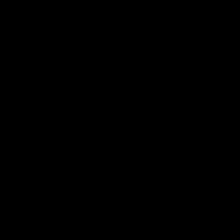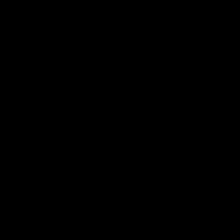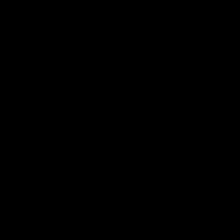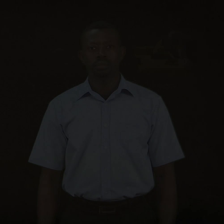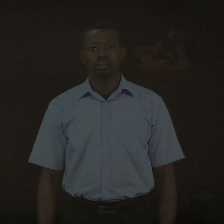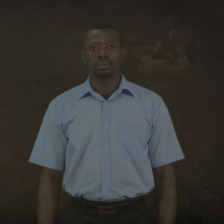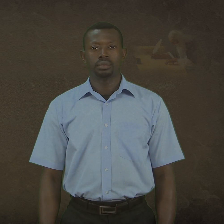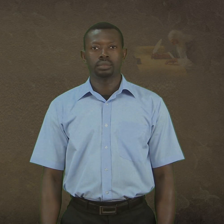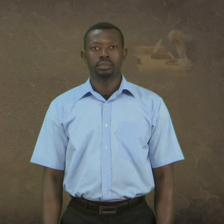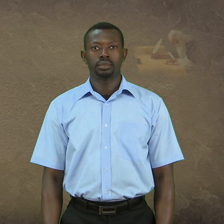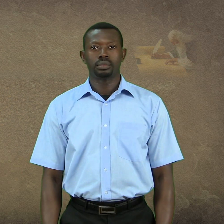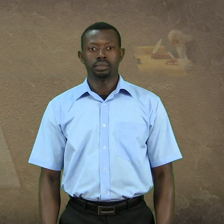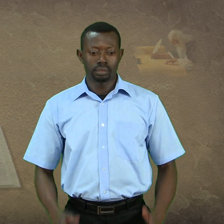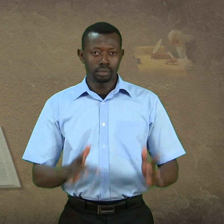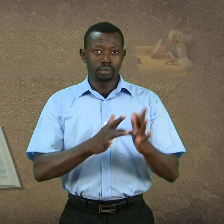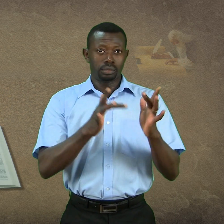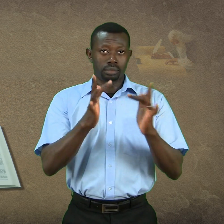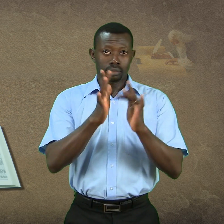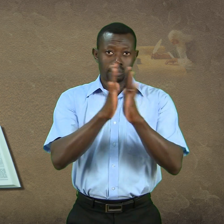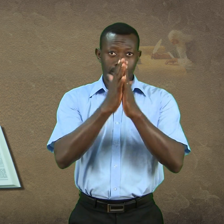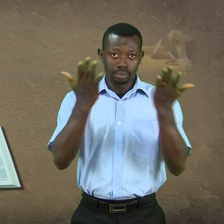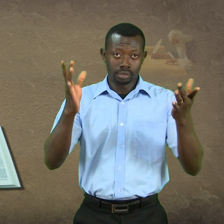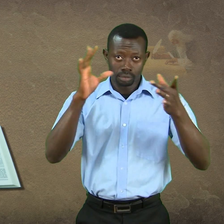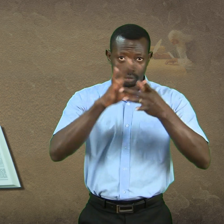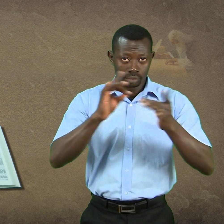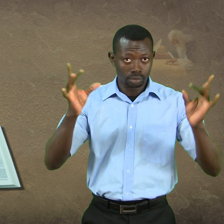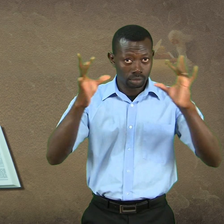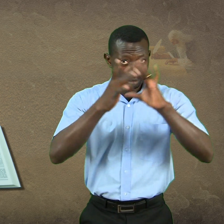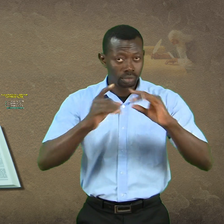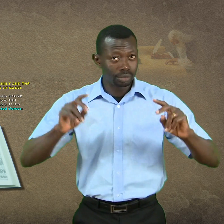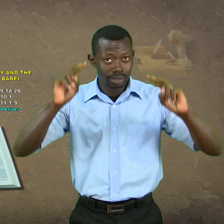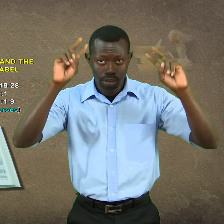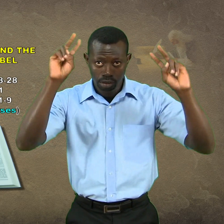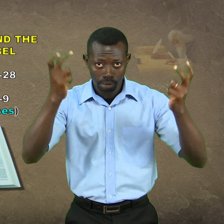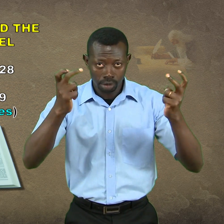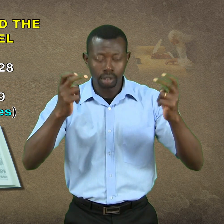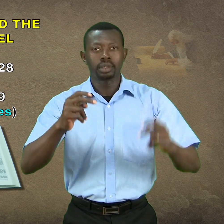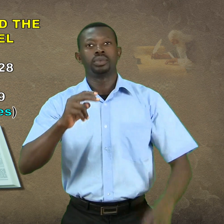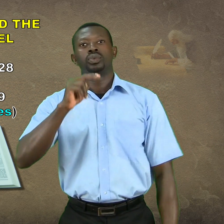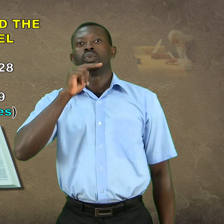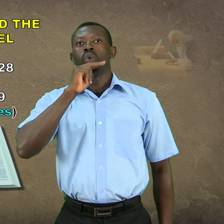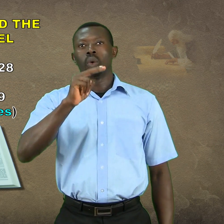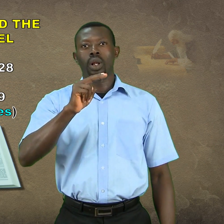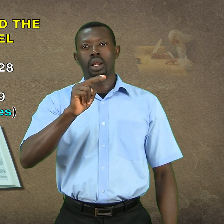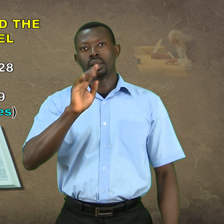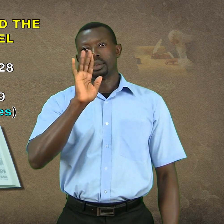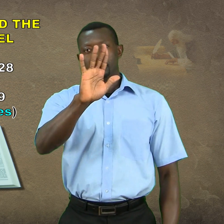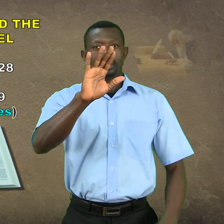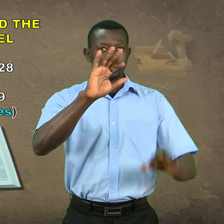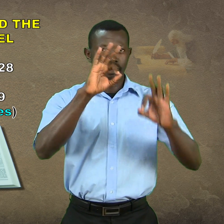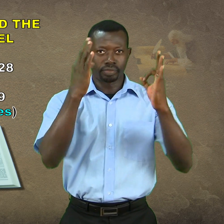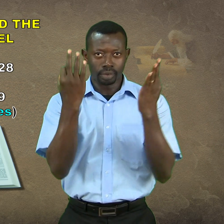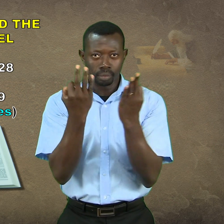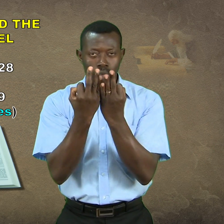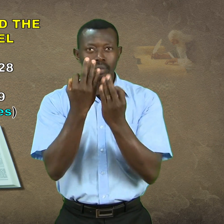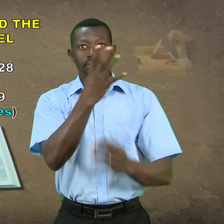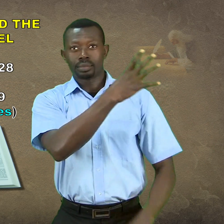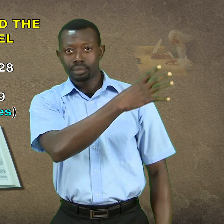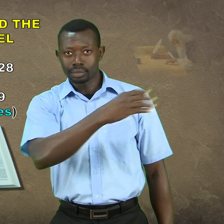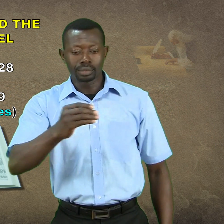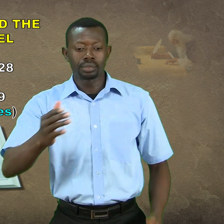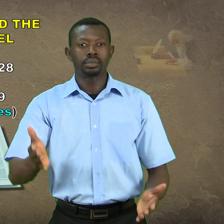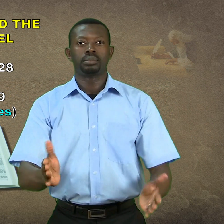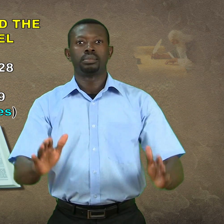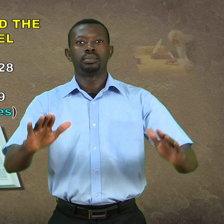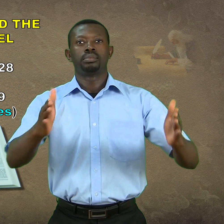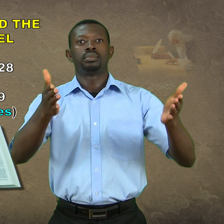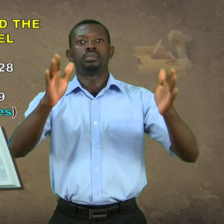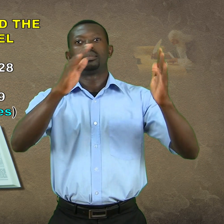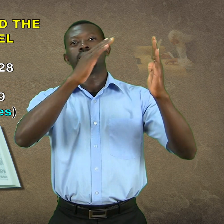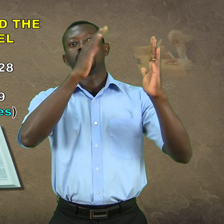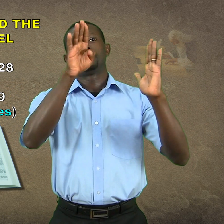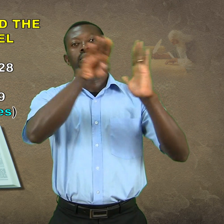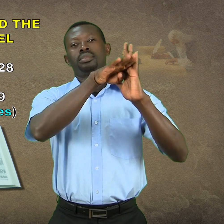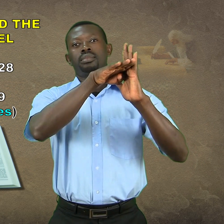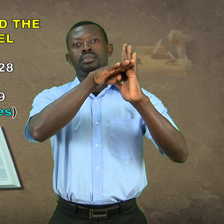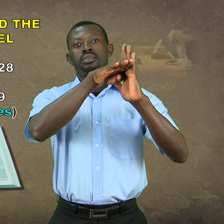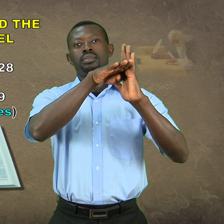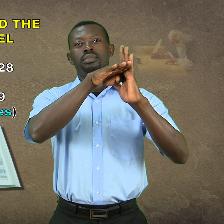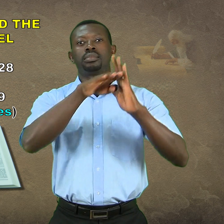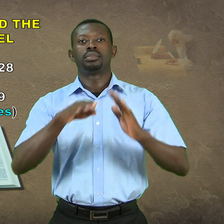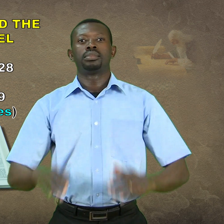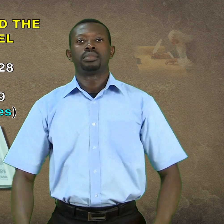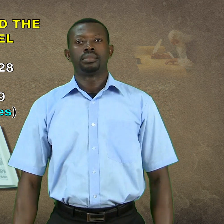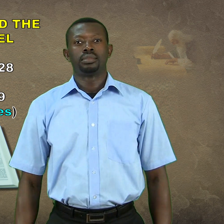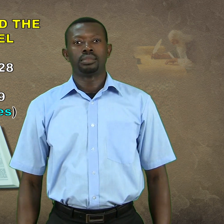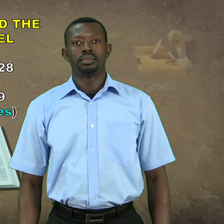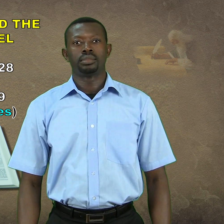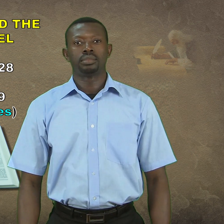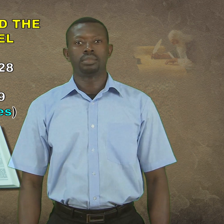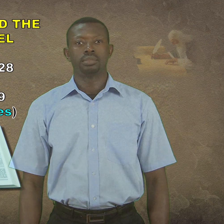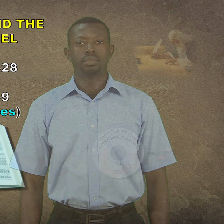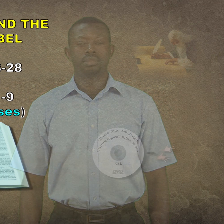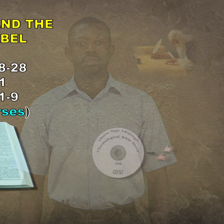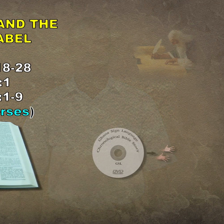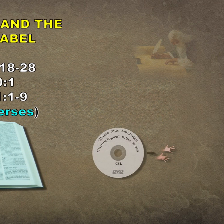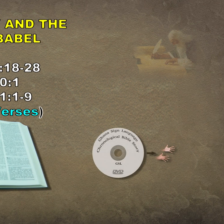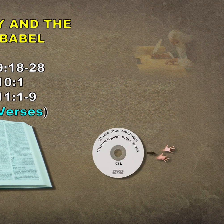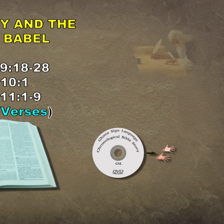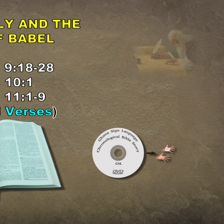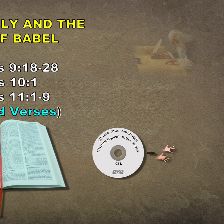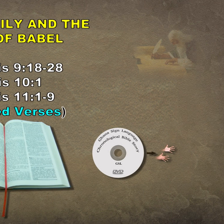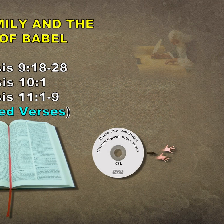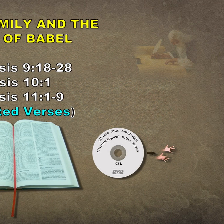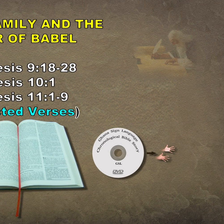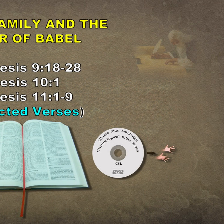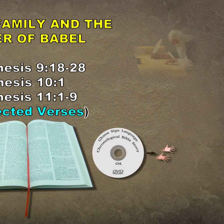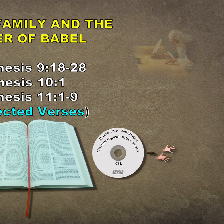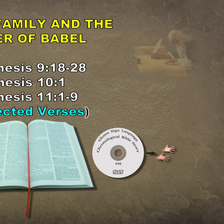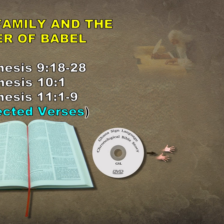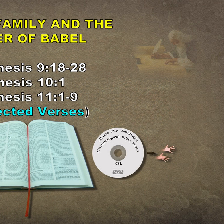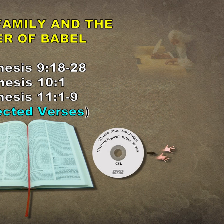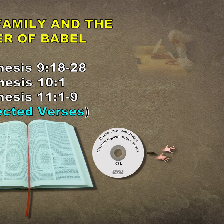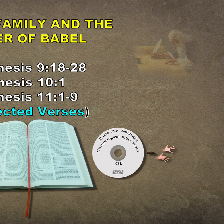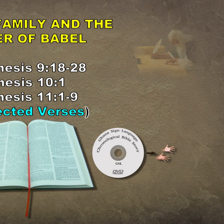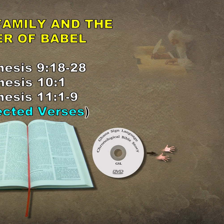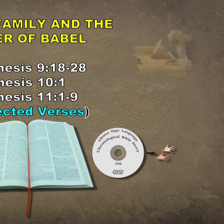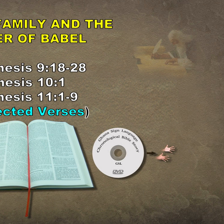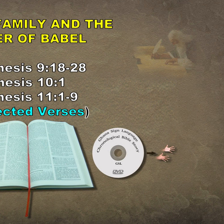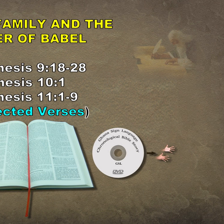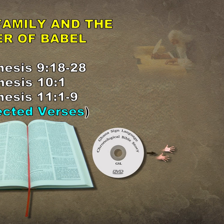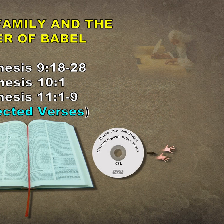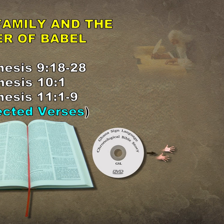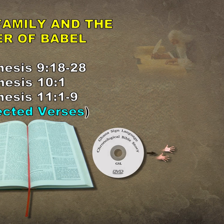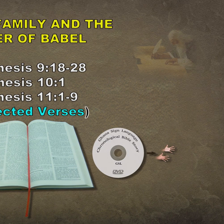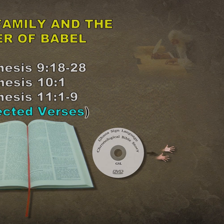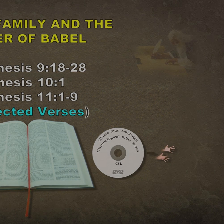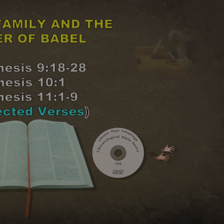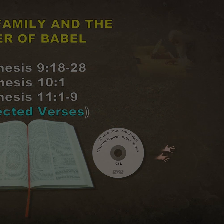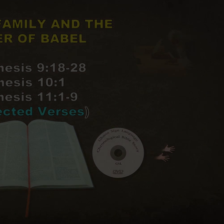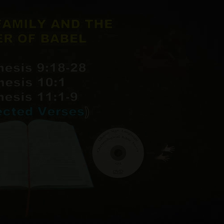Noah and his family - tower of Babel